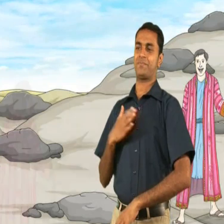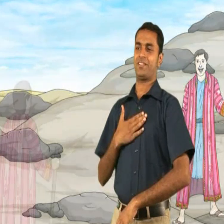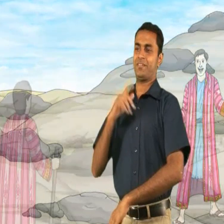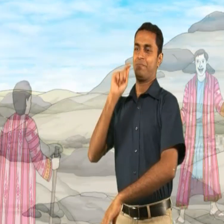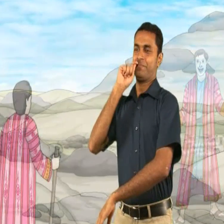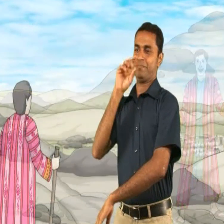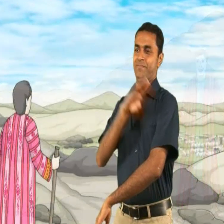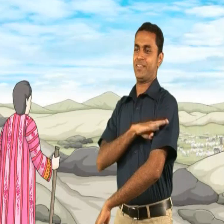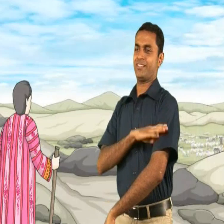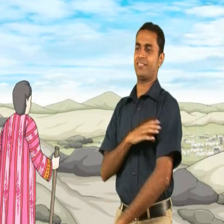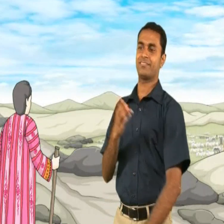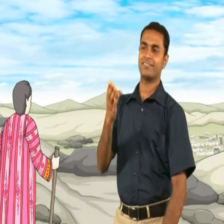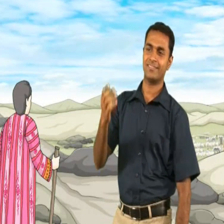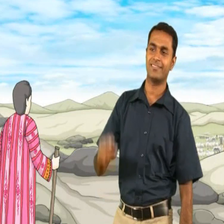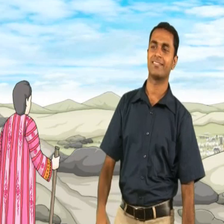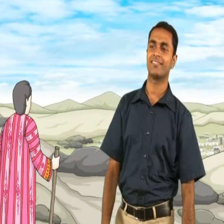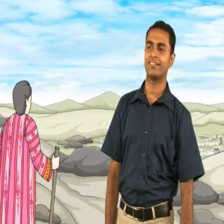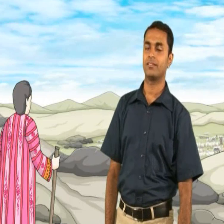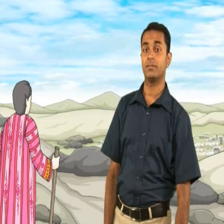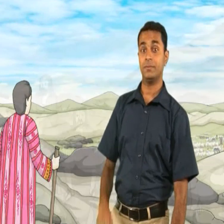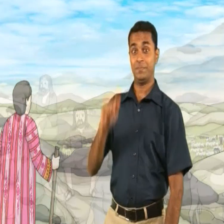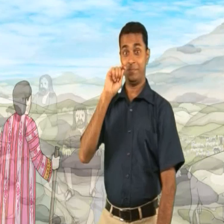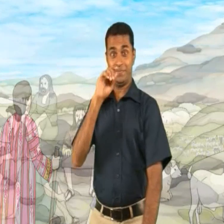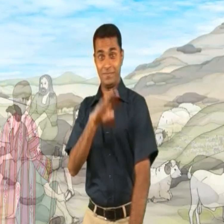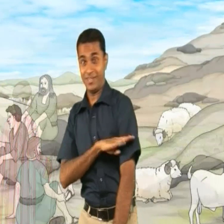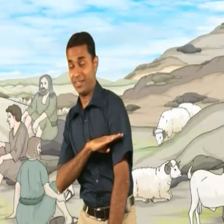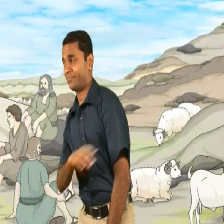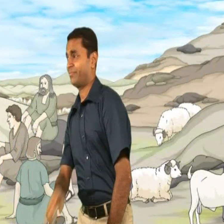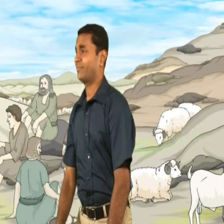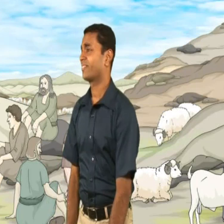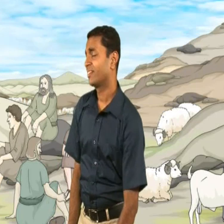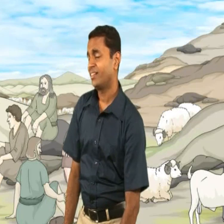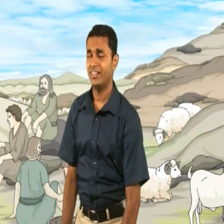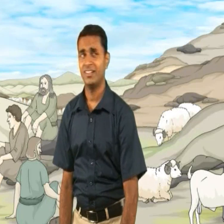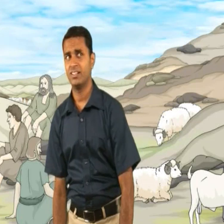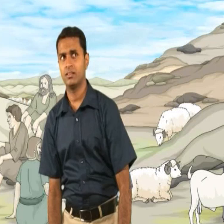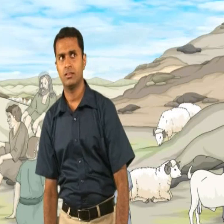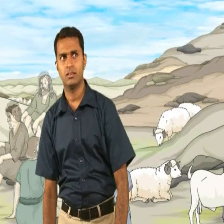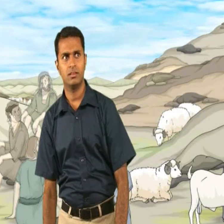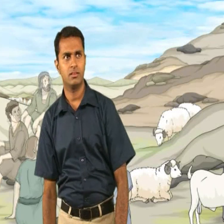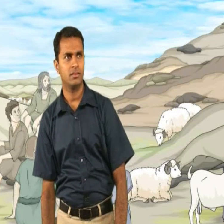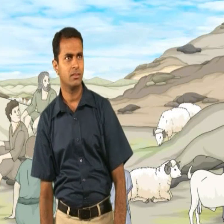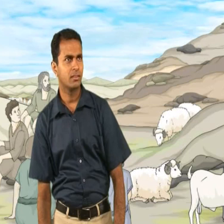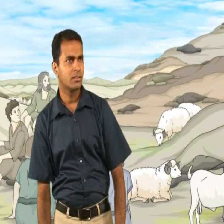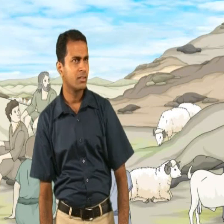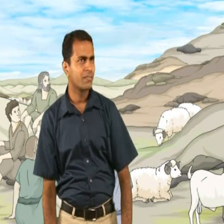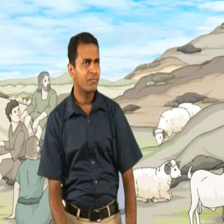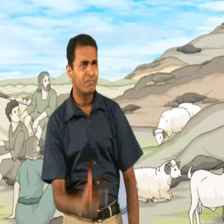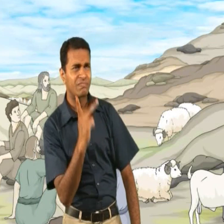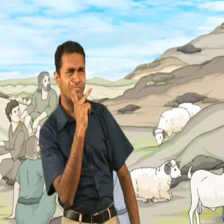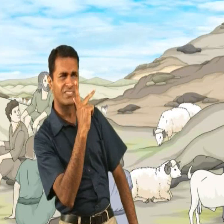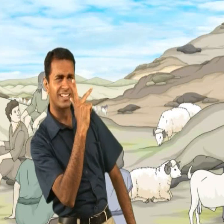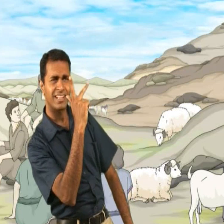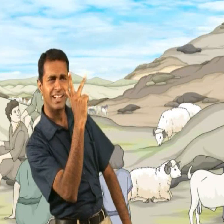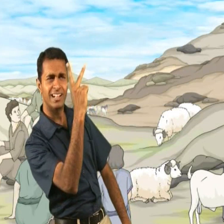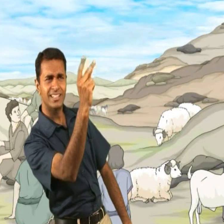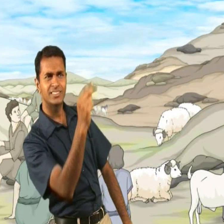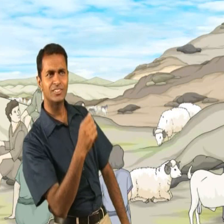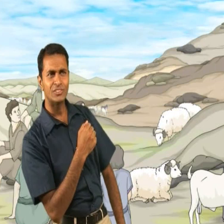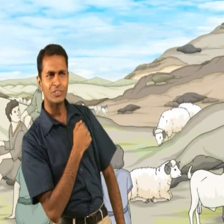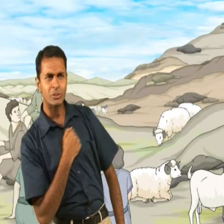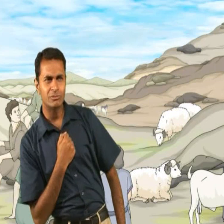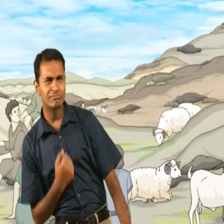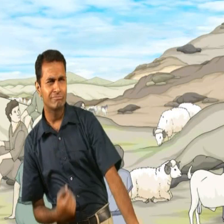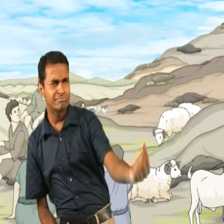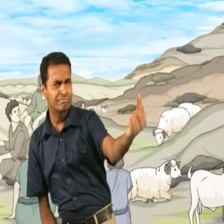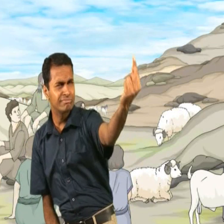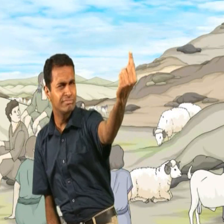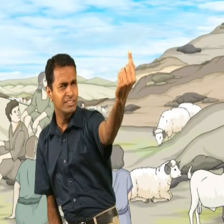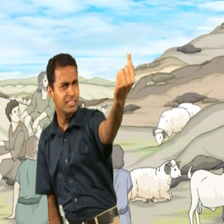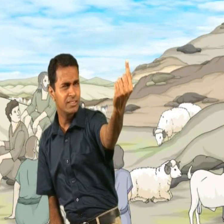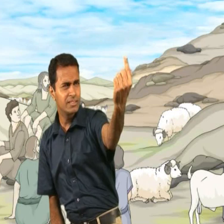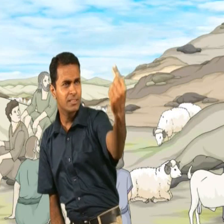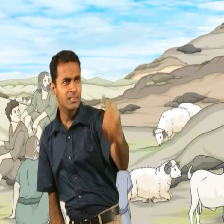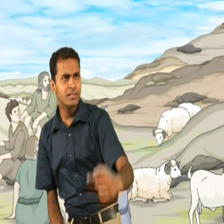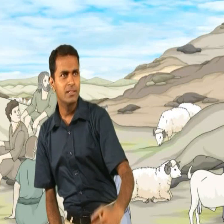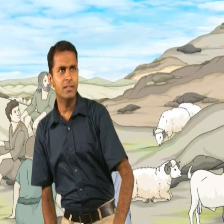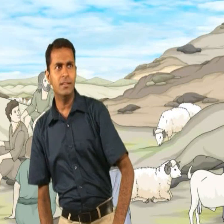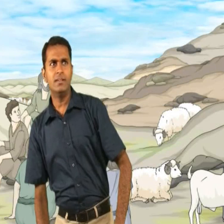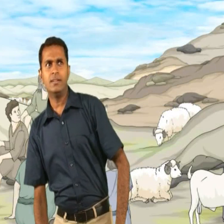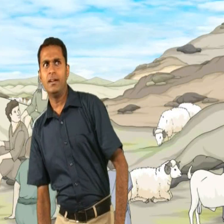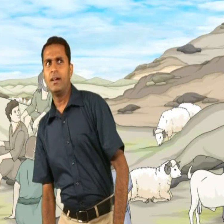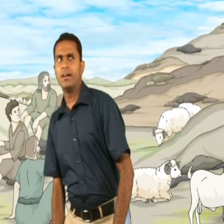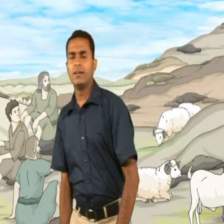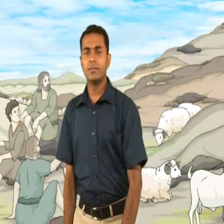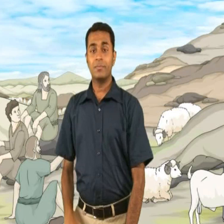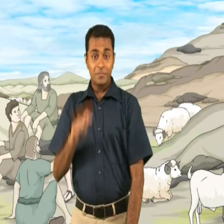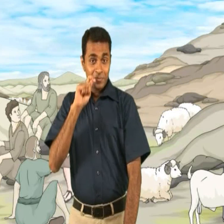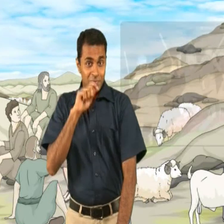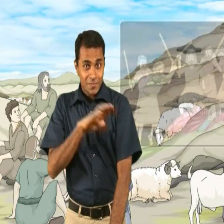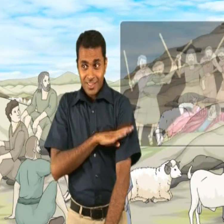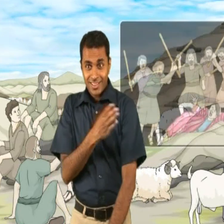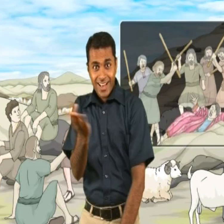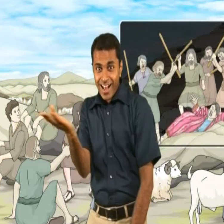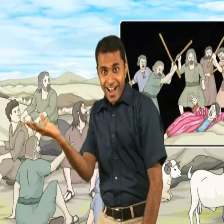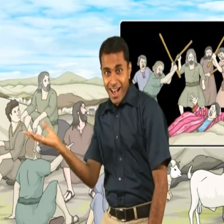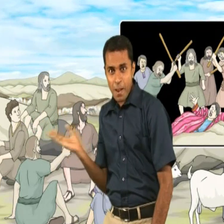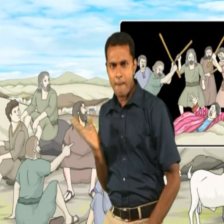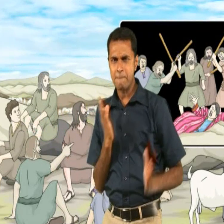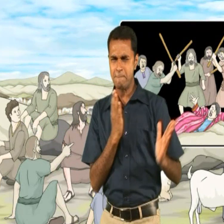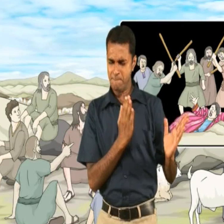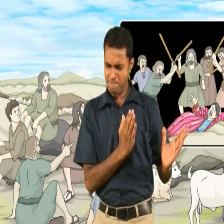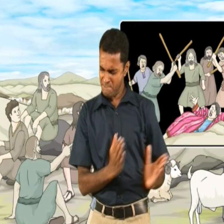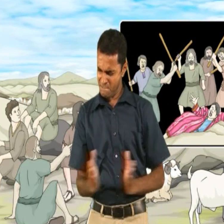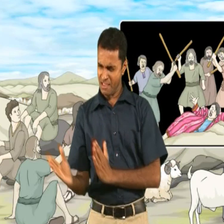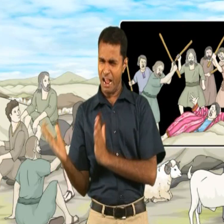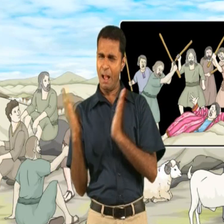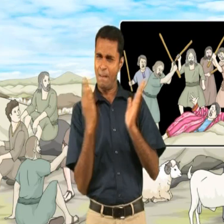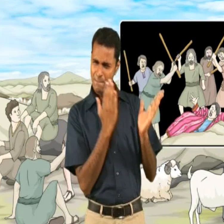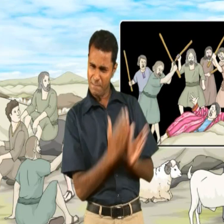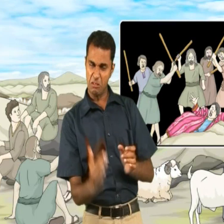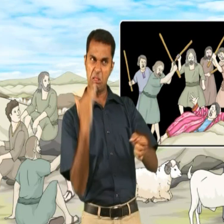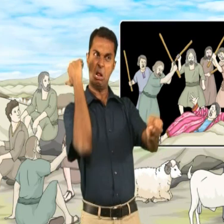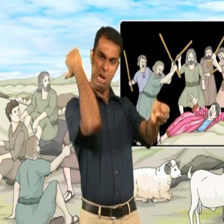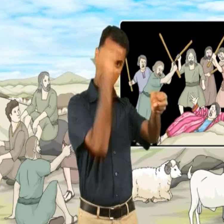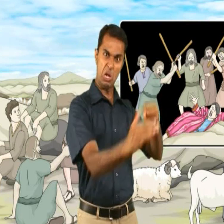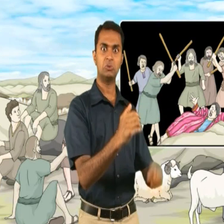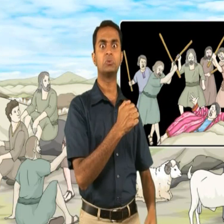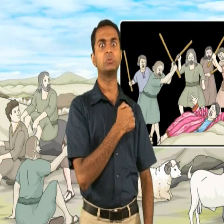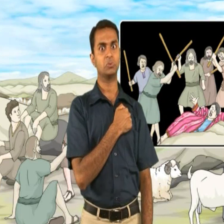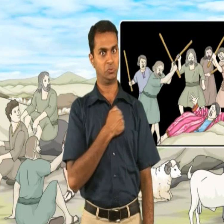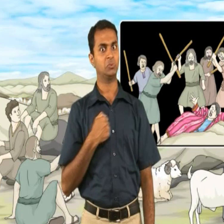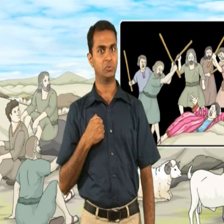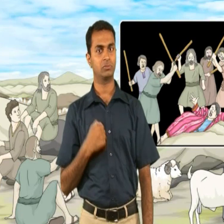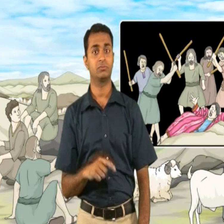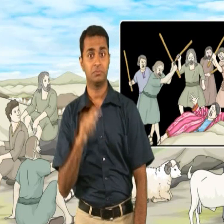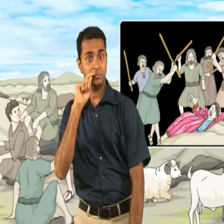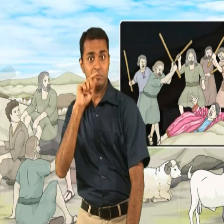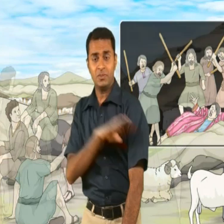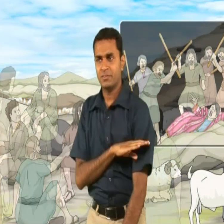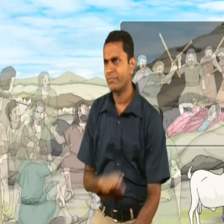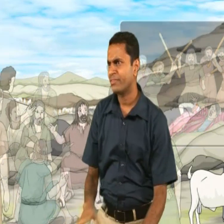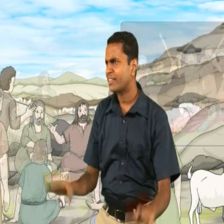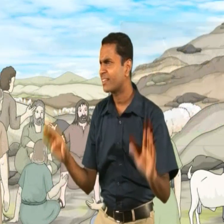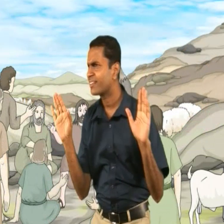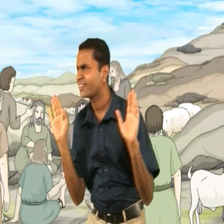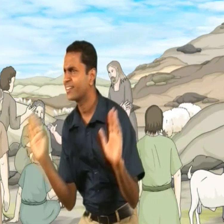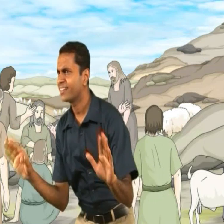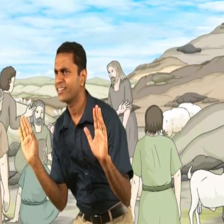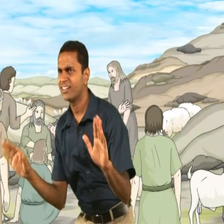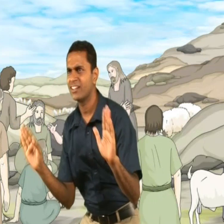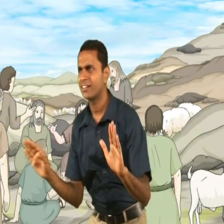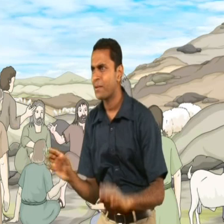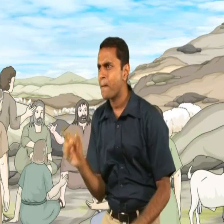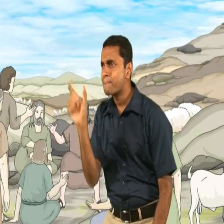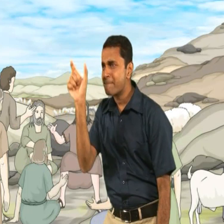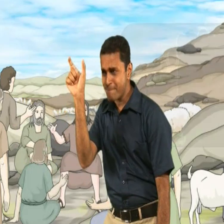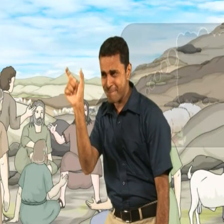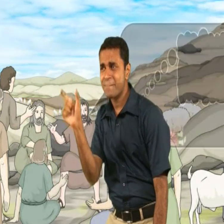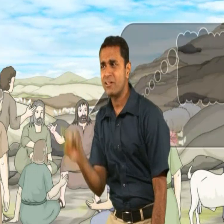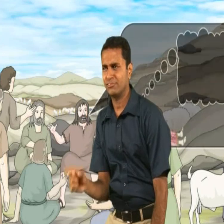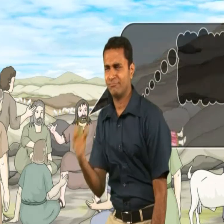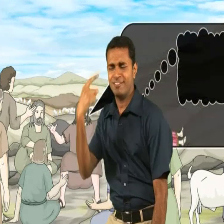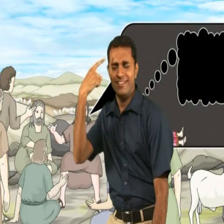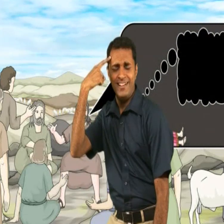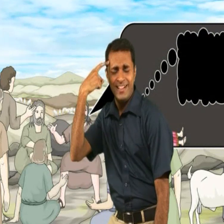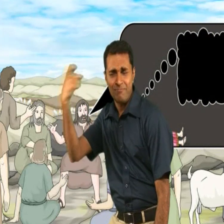Now Joseph’s brothers saw him in the distance, and before he arrived, they plotted to kill him.